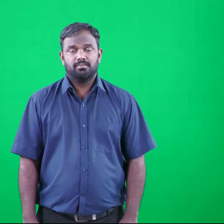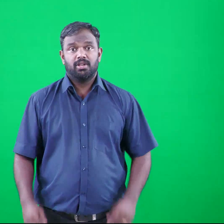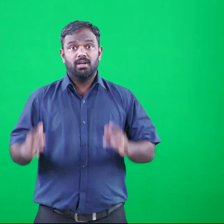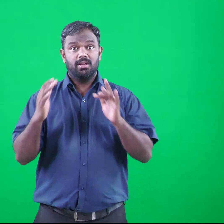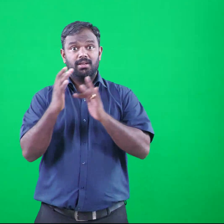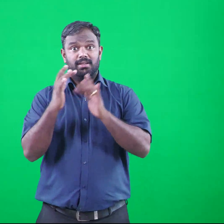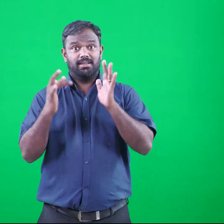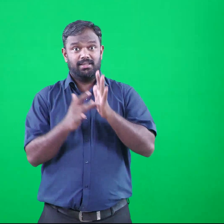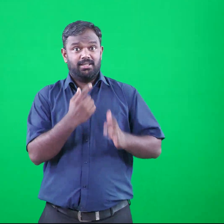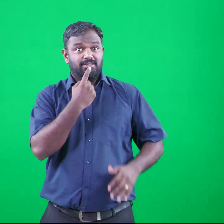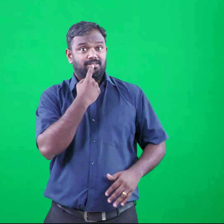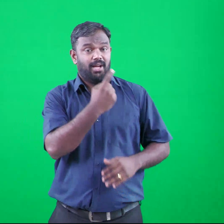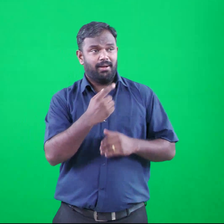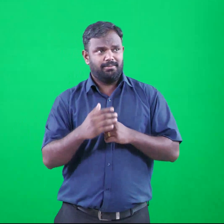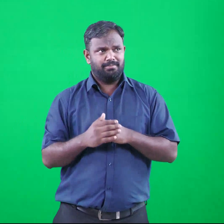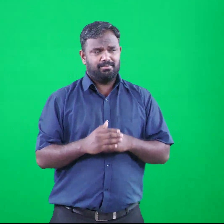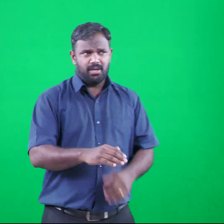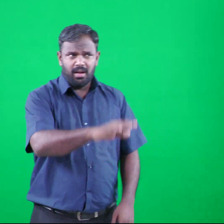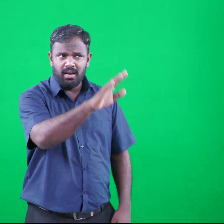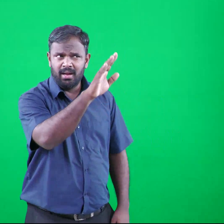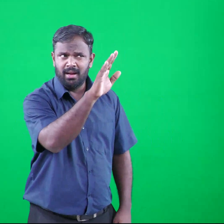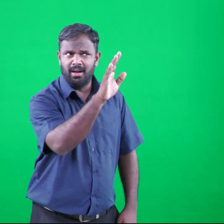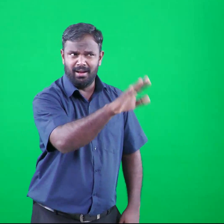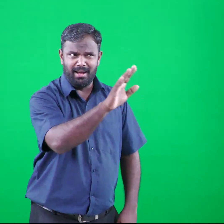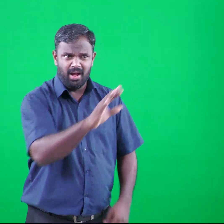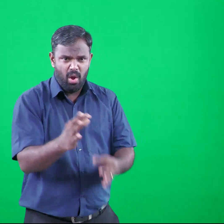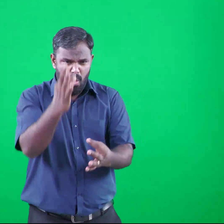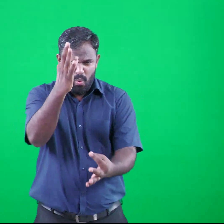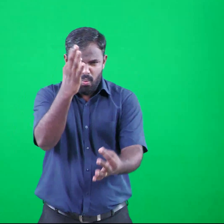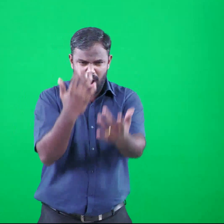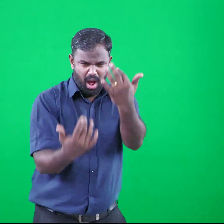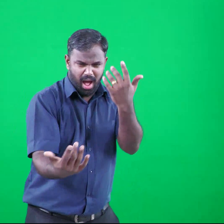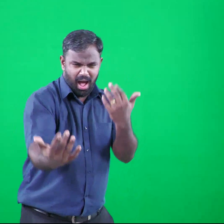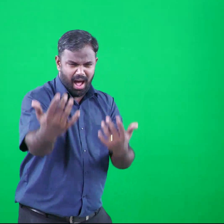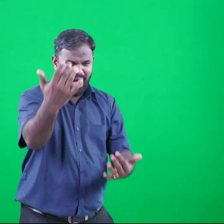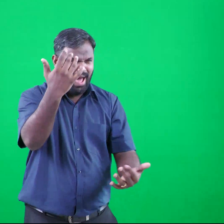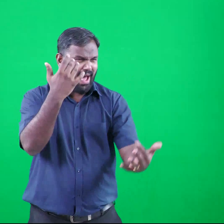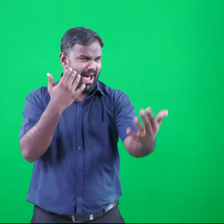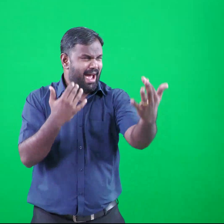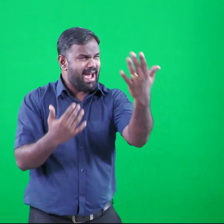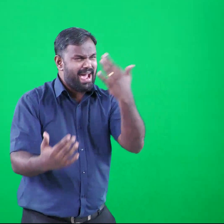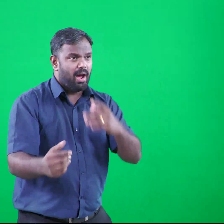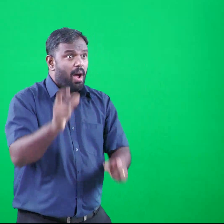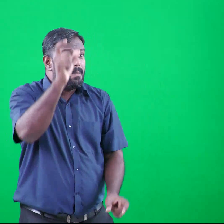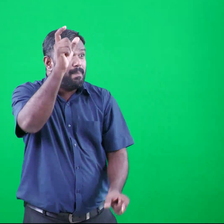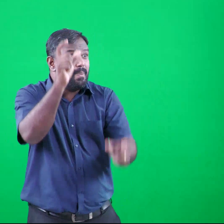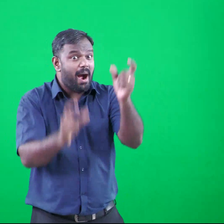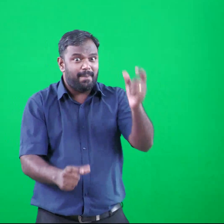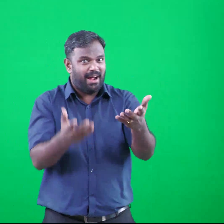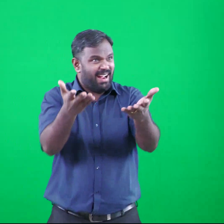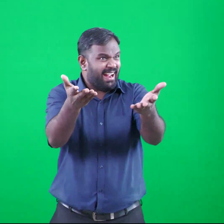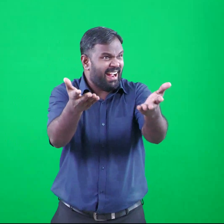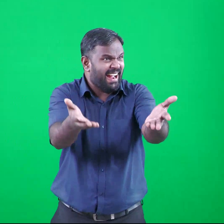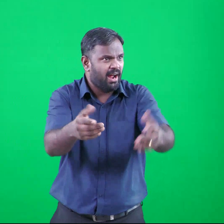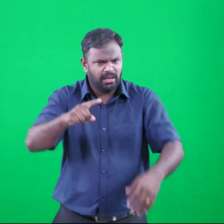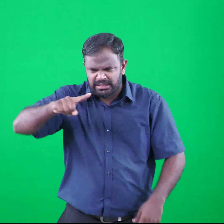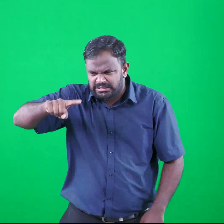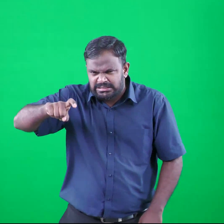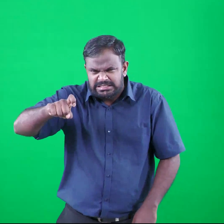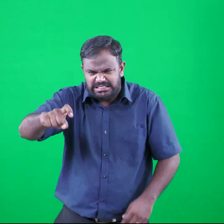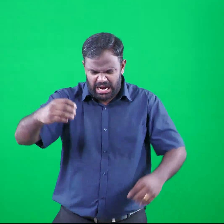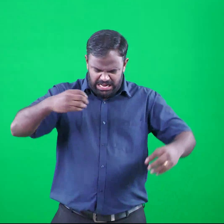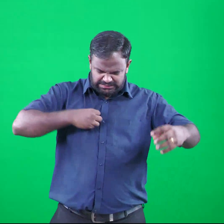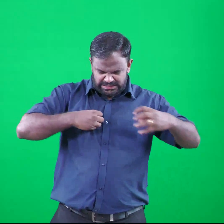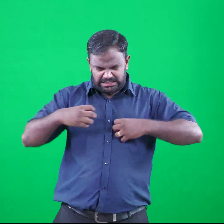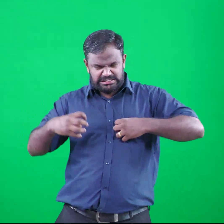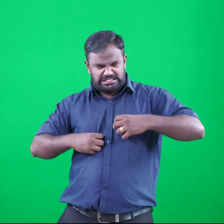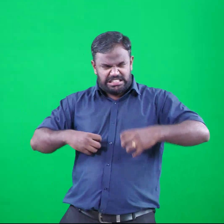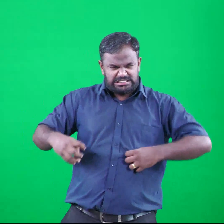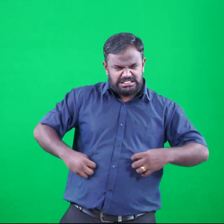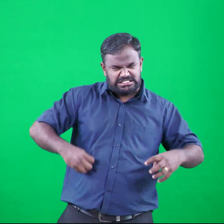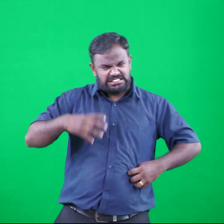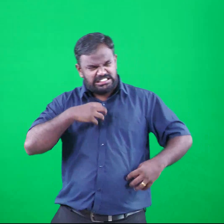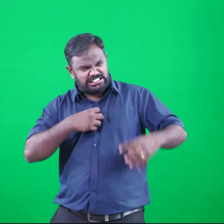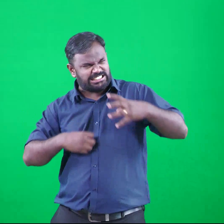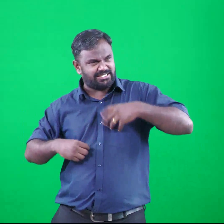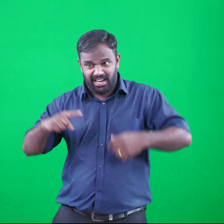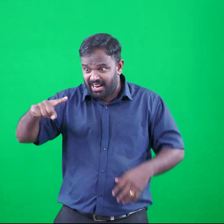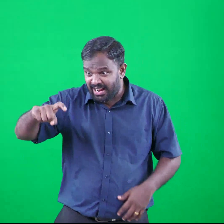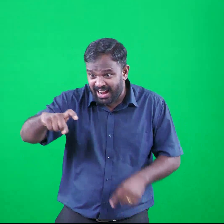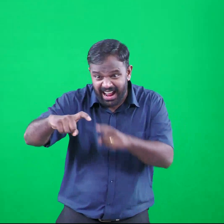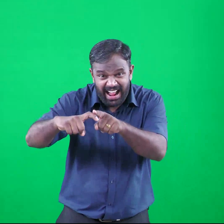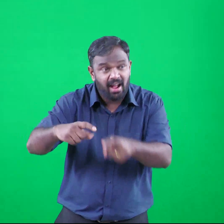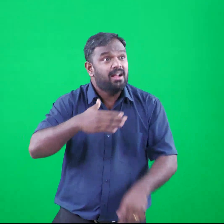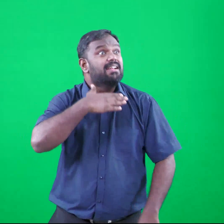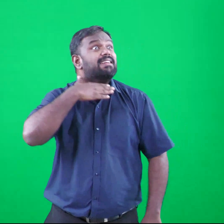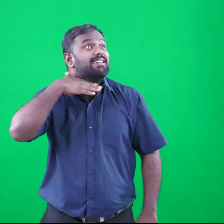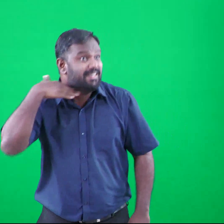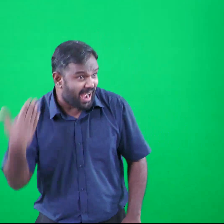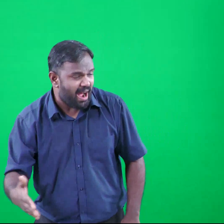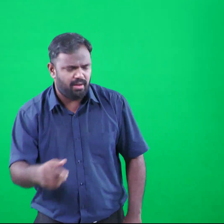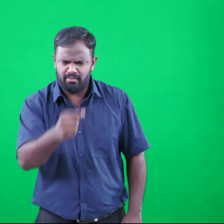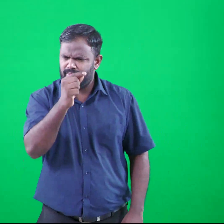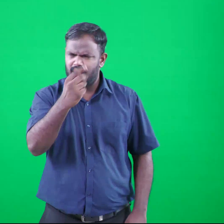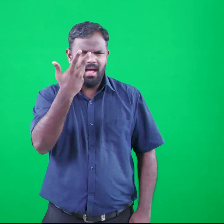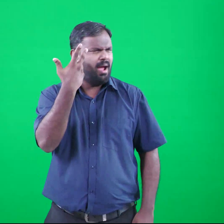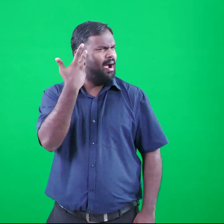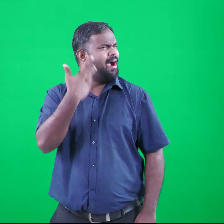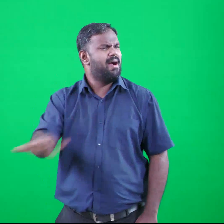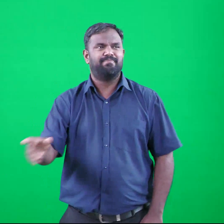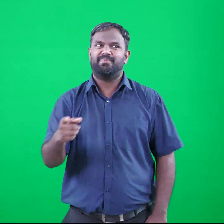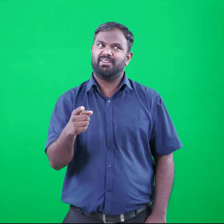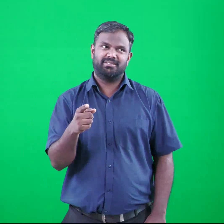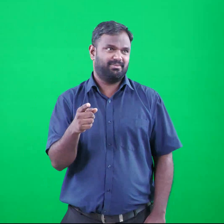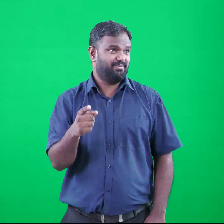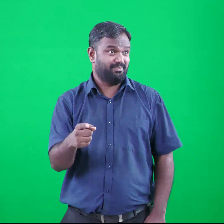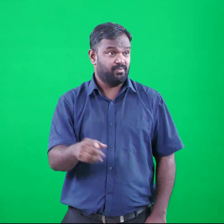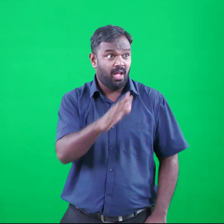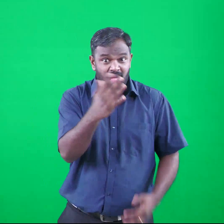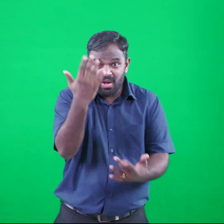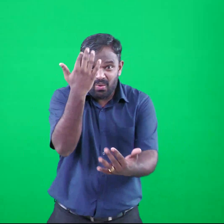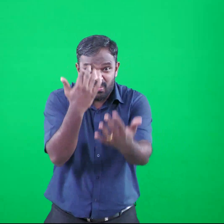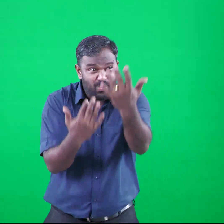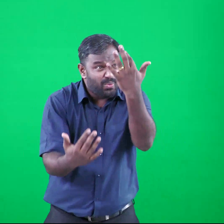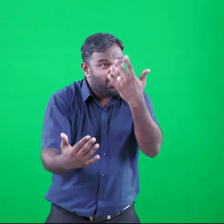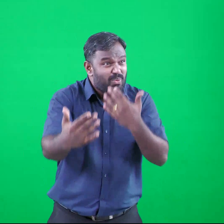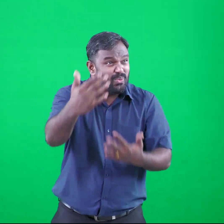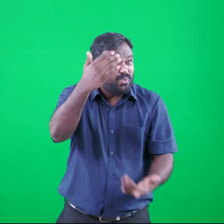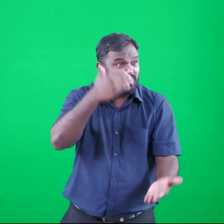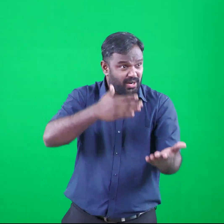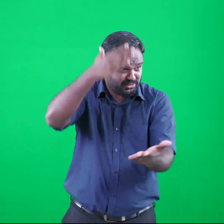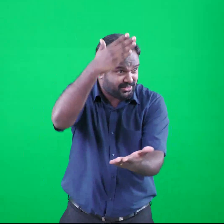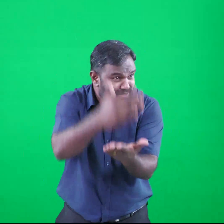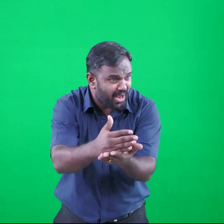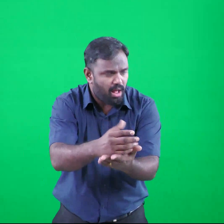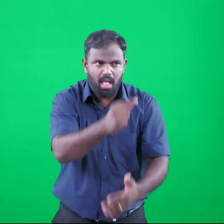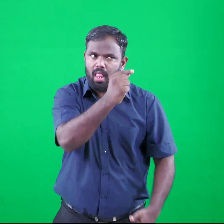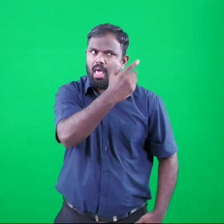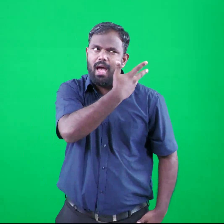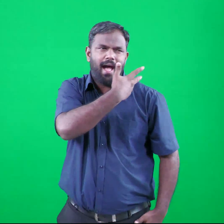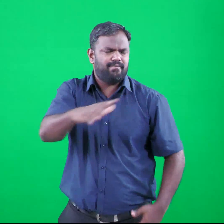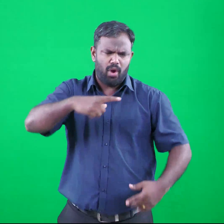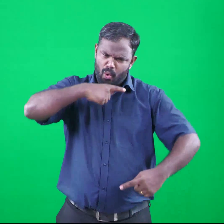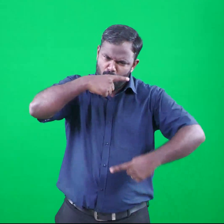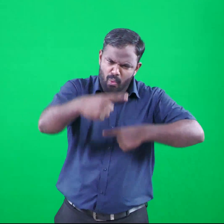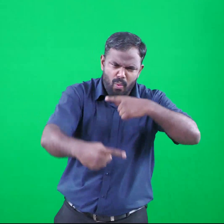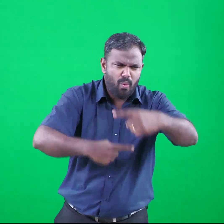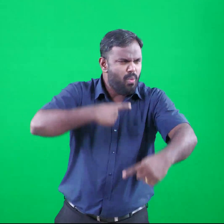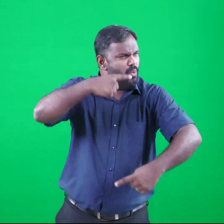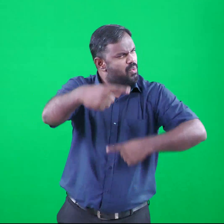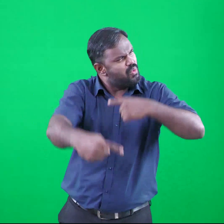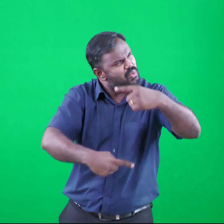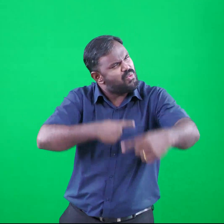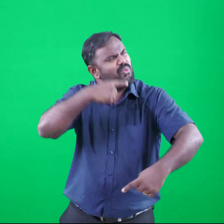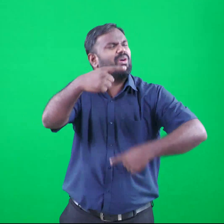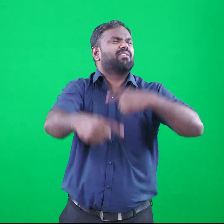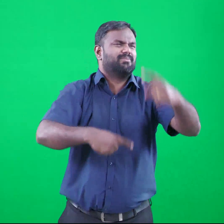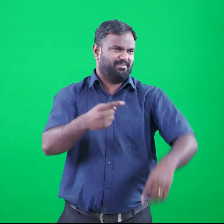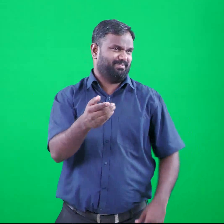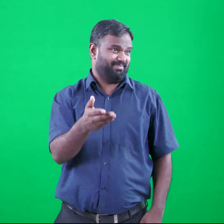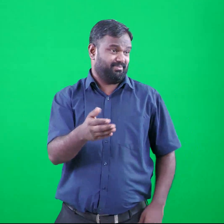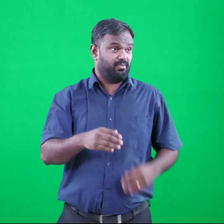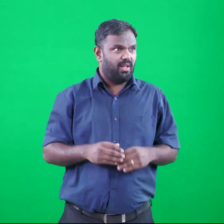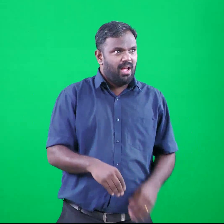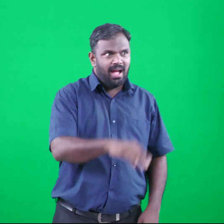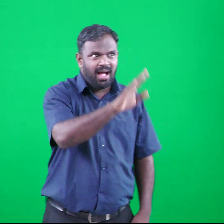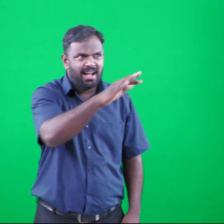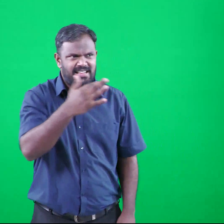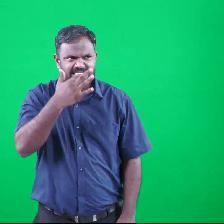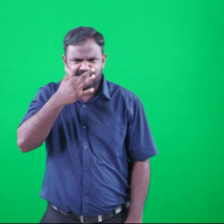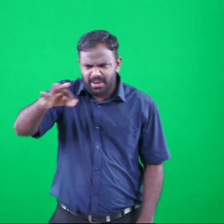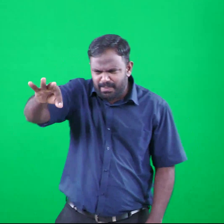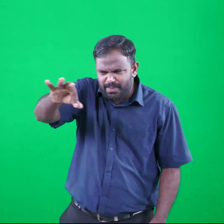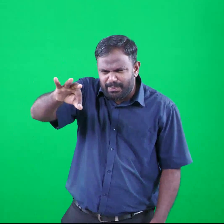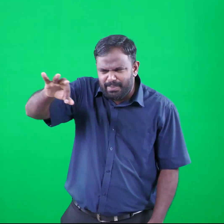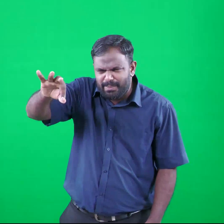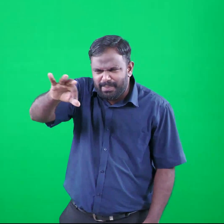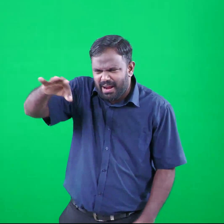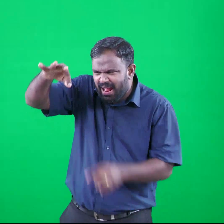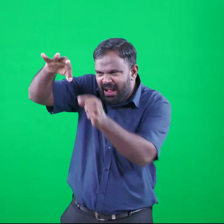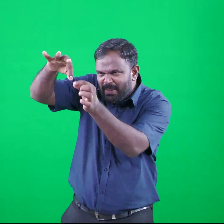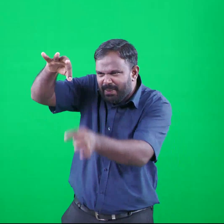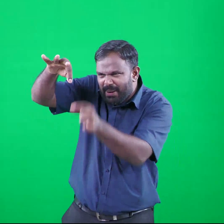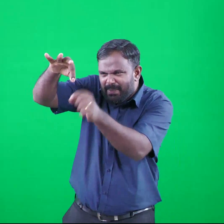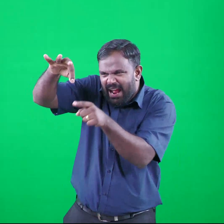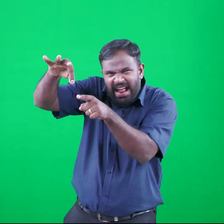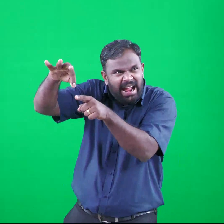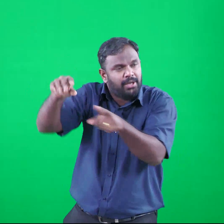where ' their worm never dies, and the fire is never quenched.'